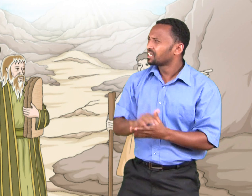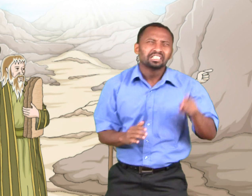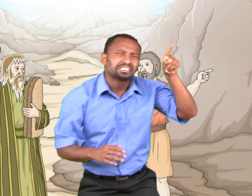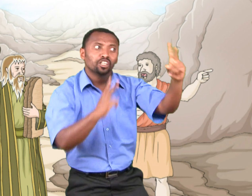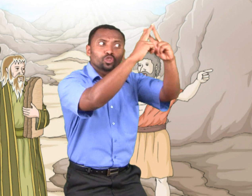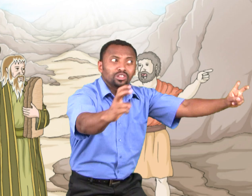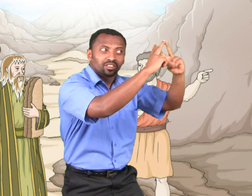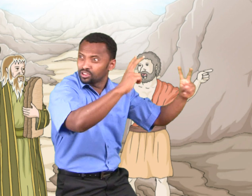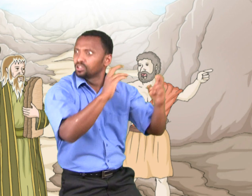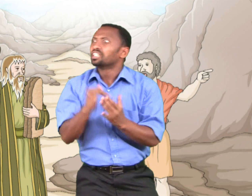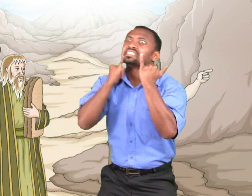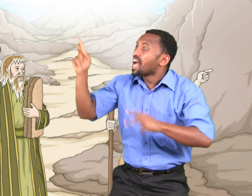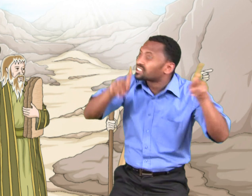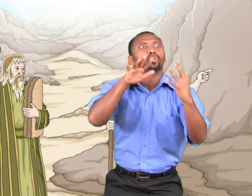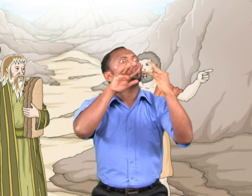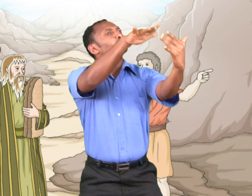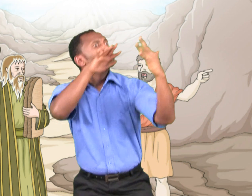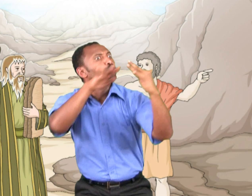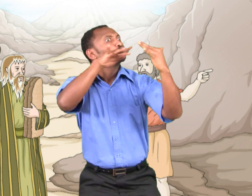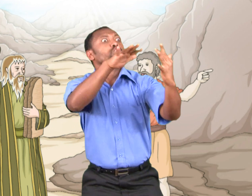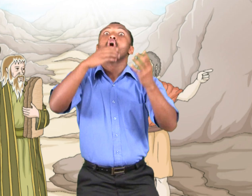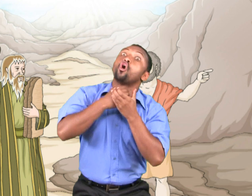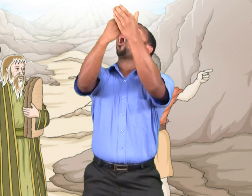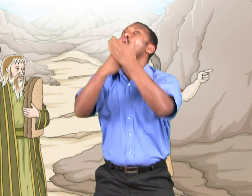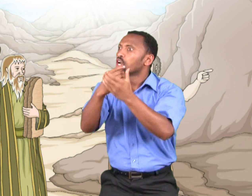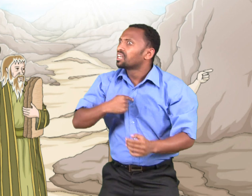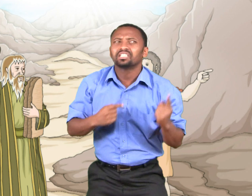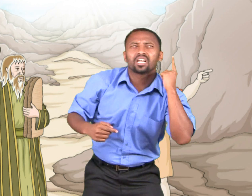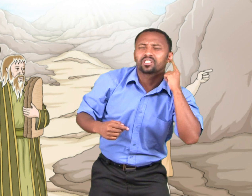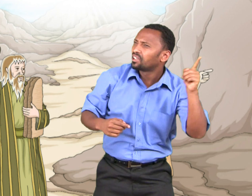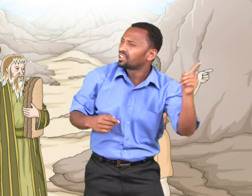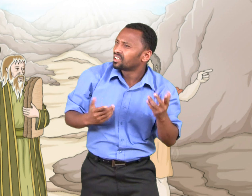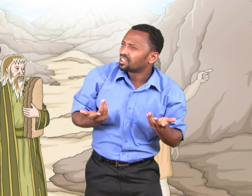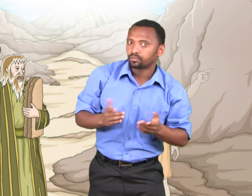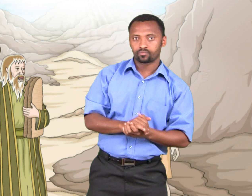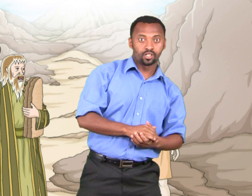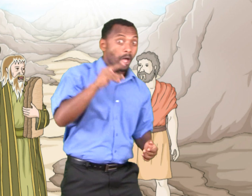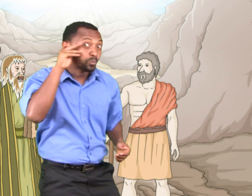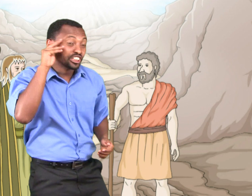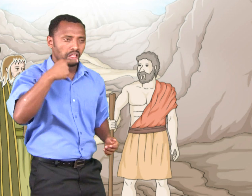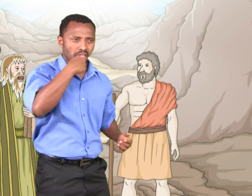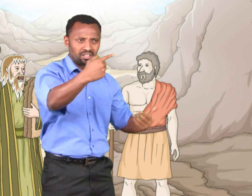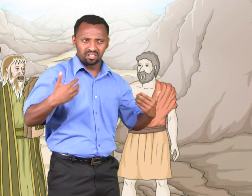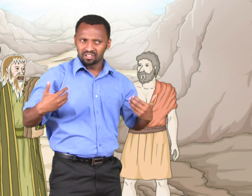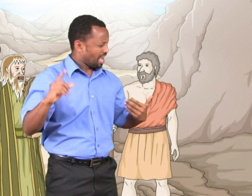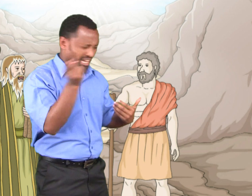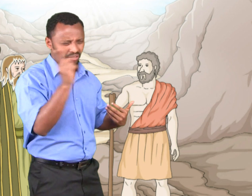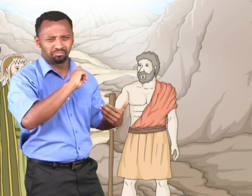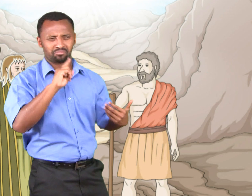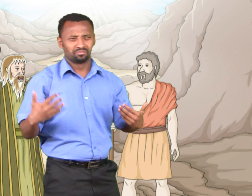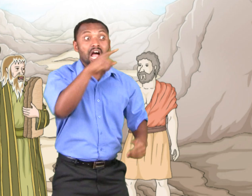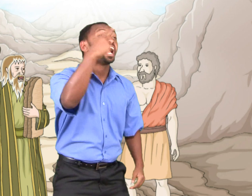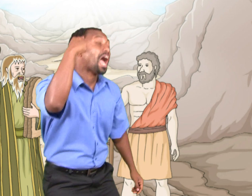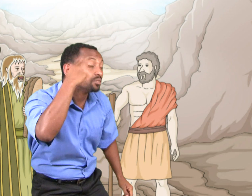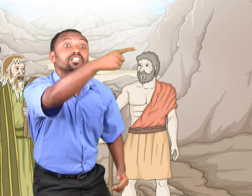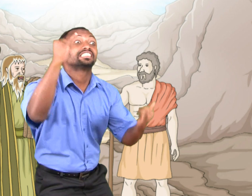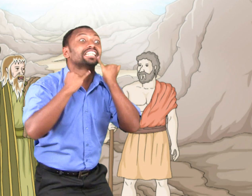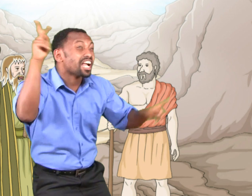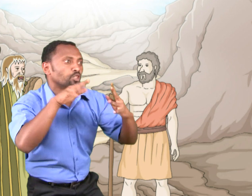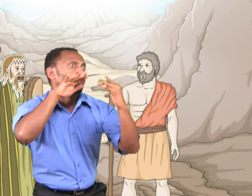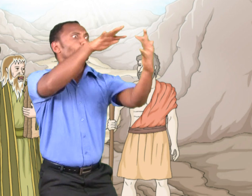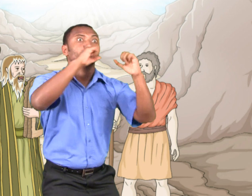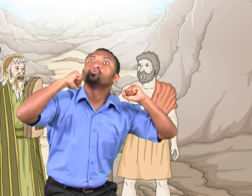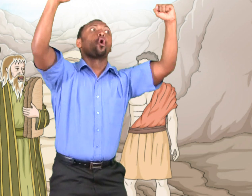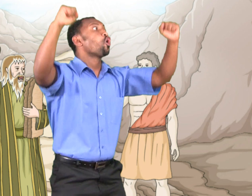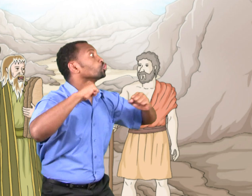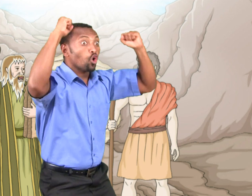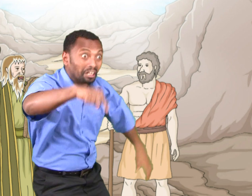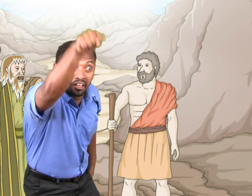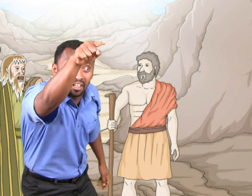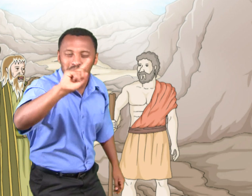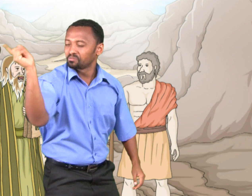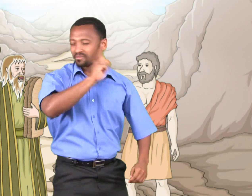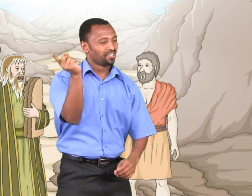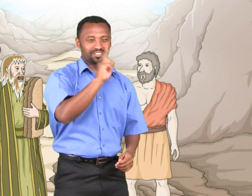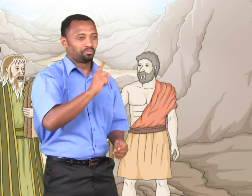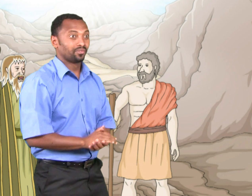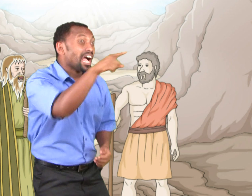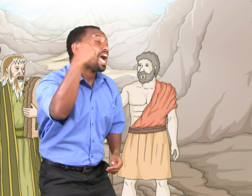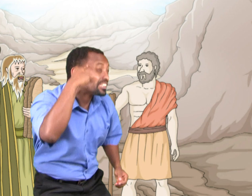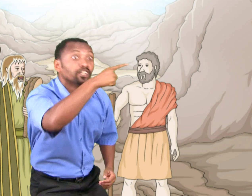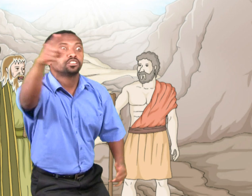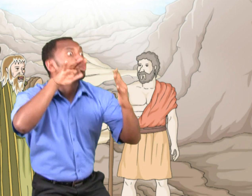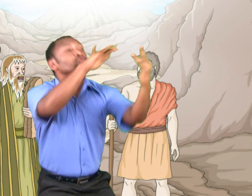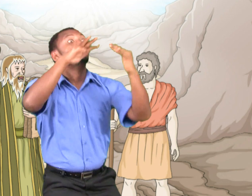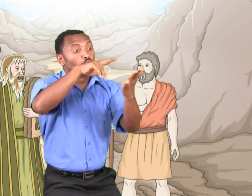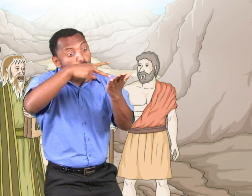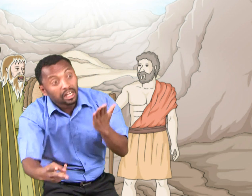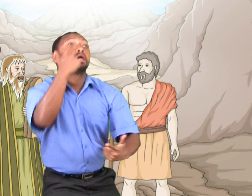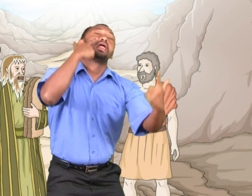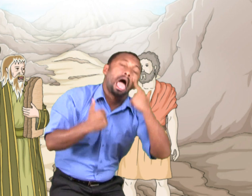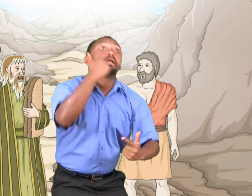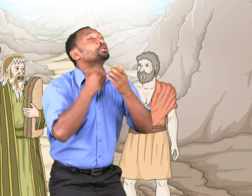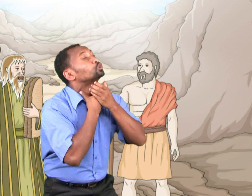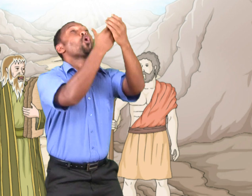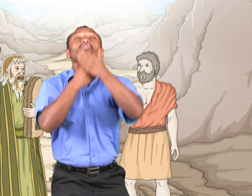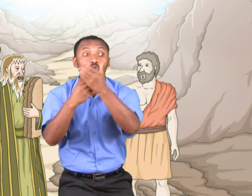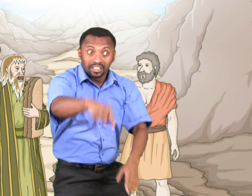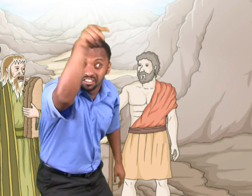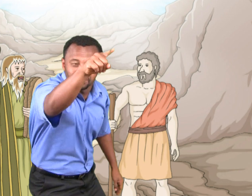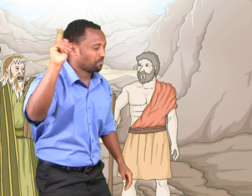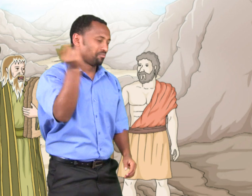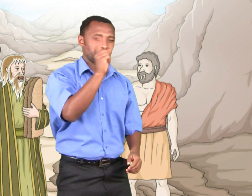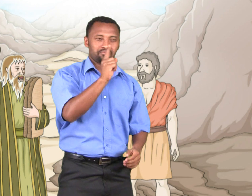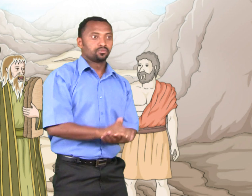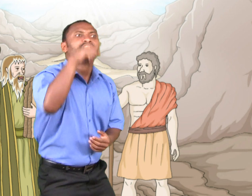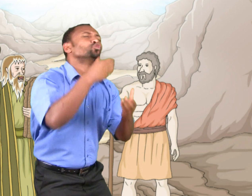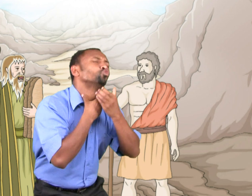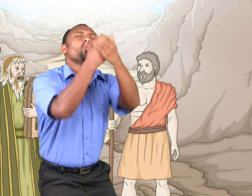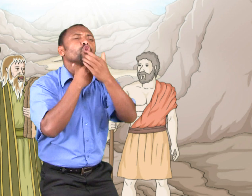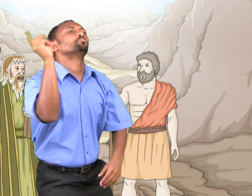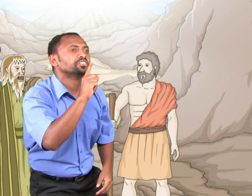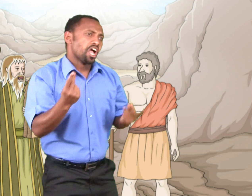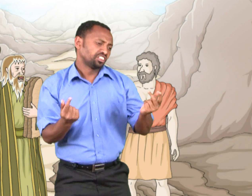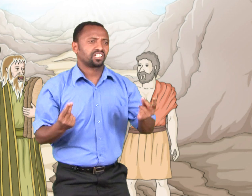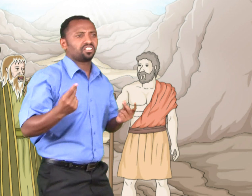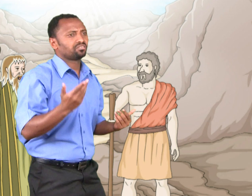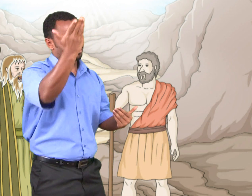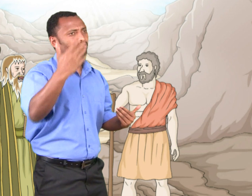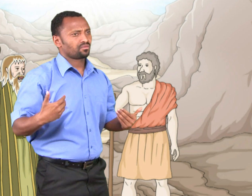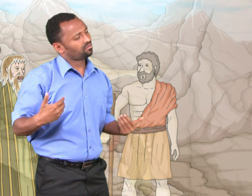But Moses replied: “It is neither the cry of victory nor the cry of defeat;